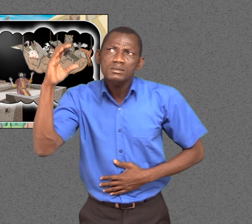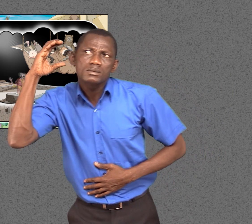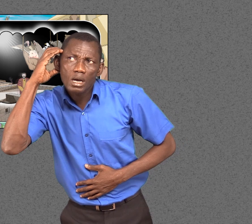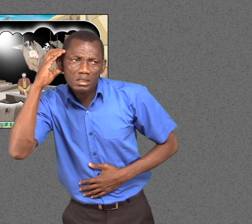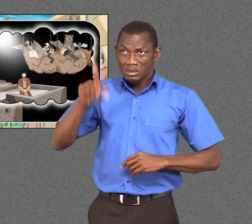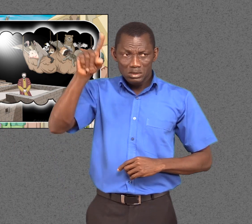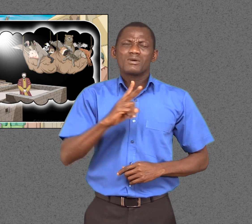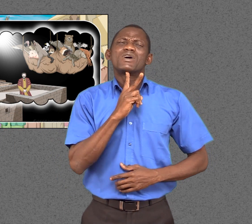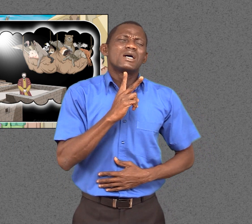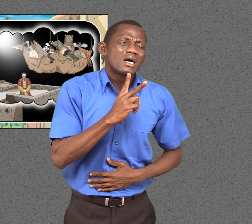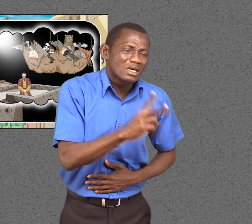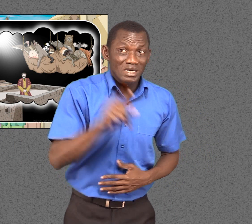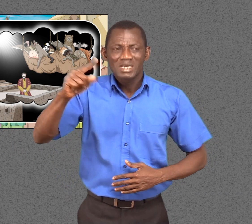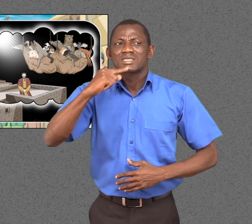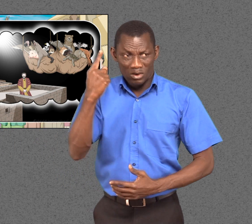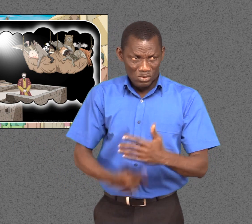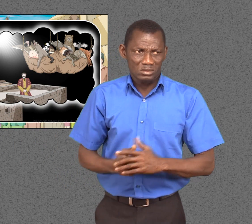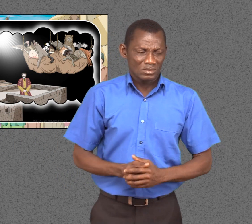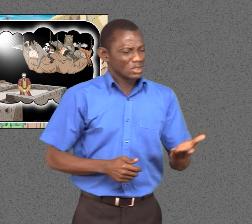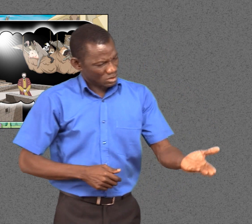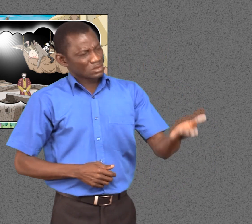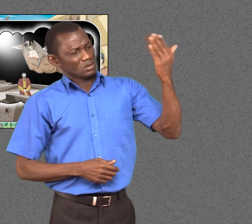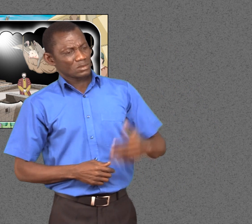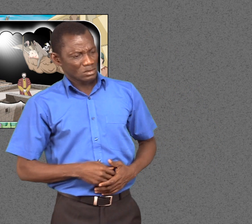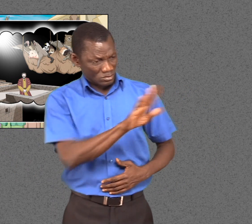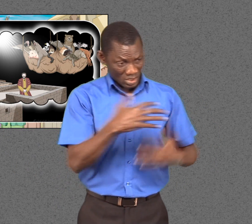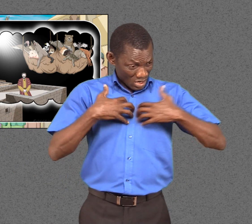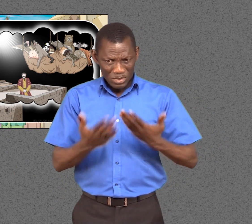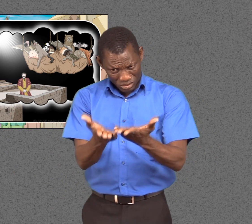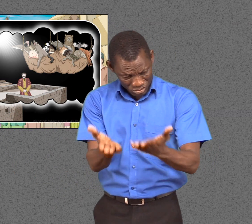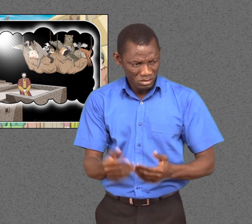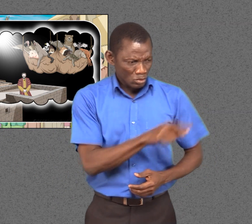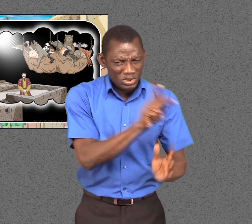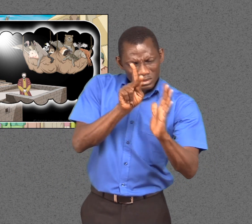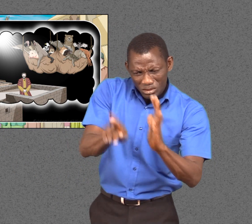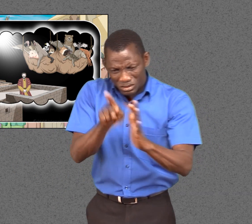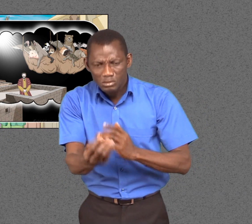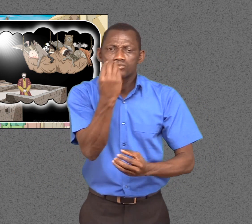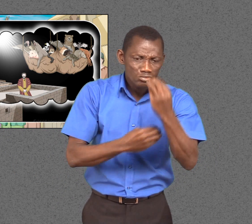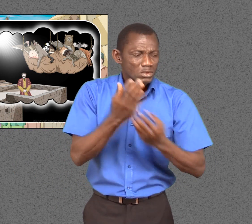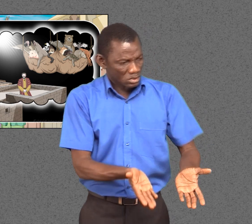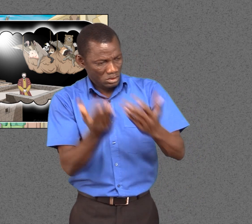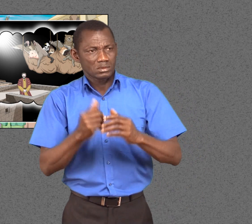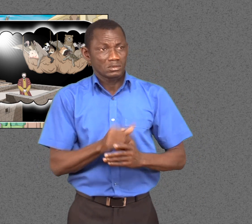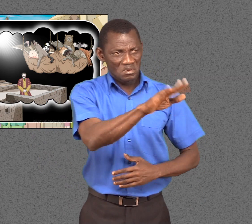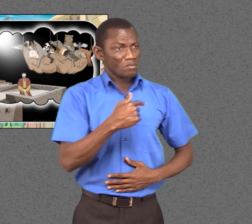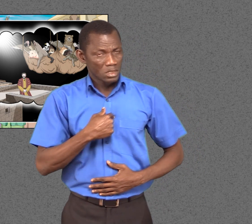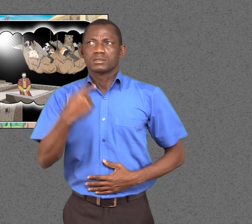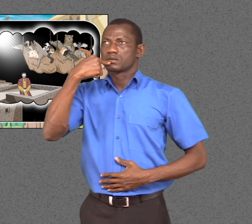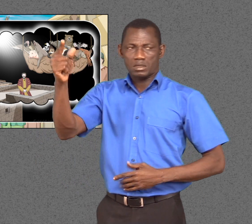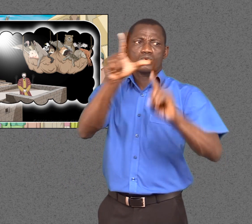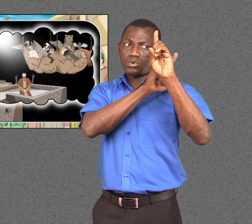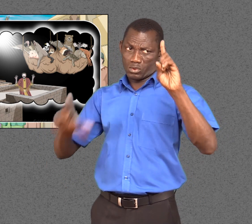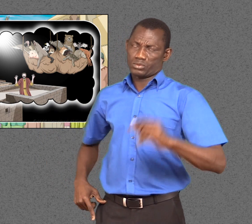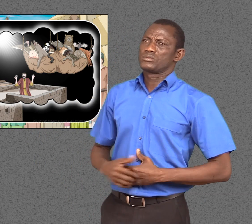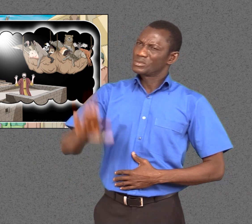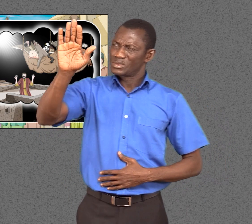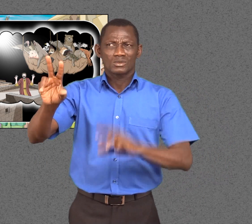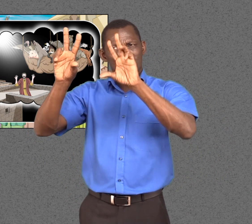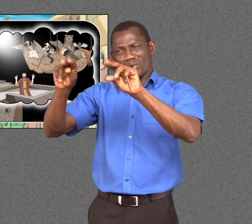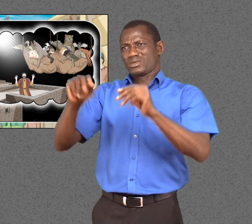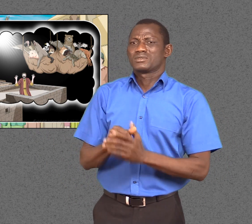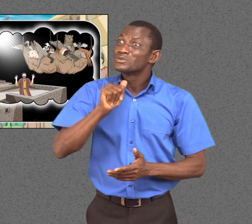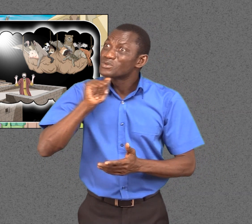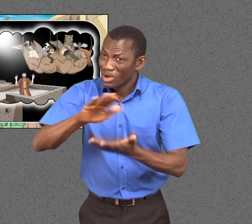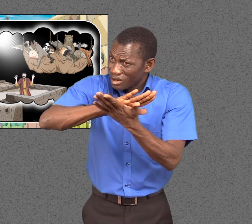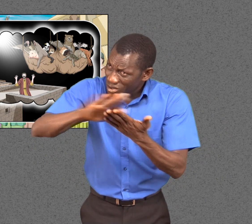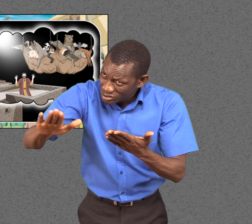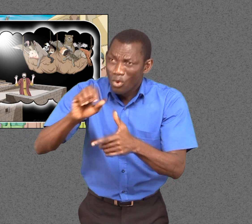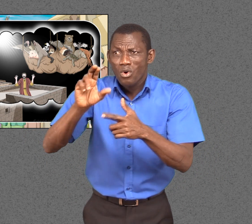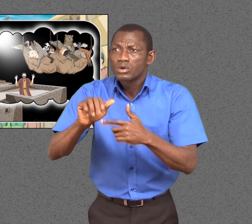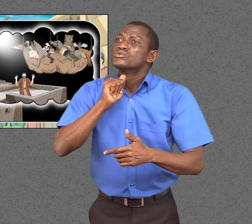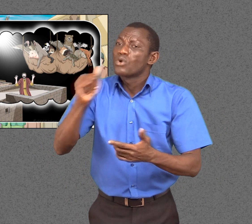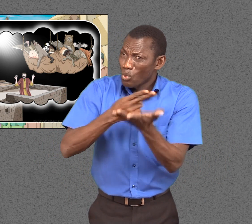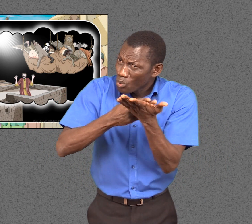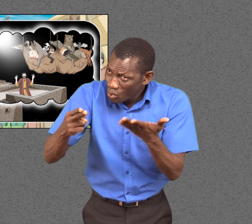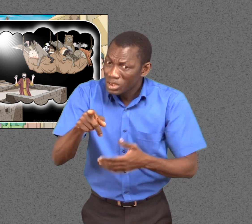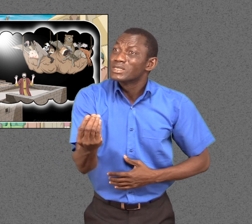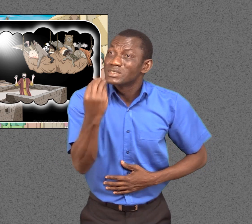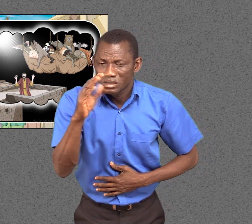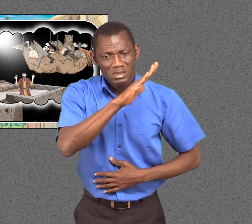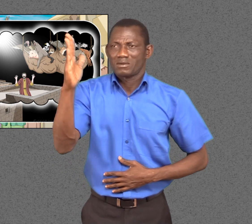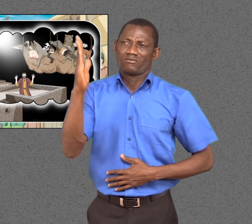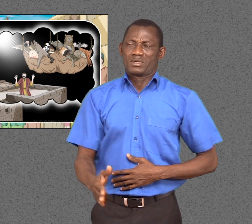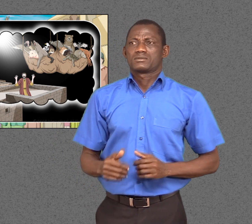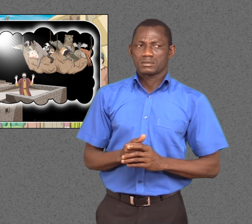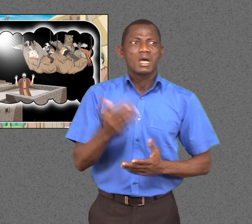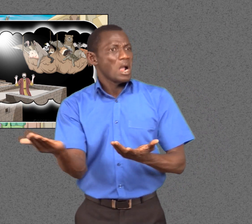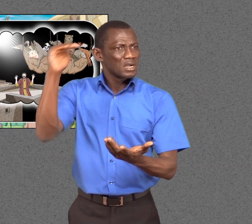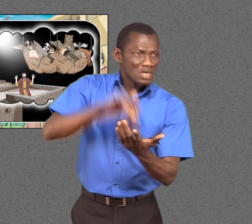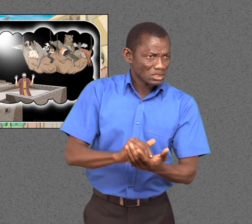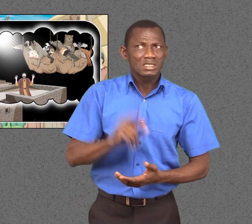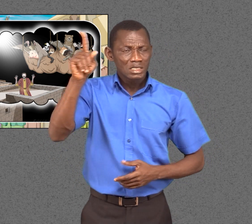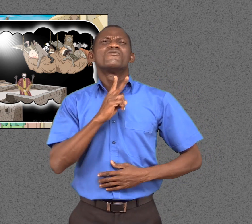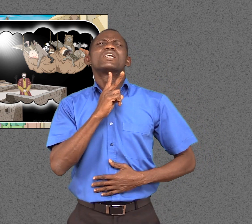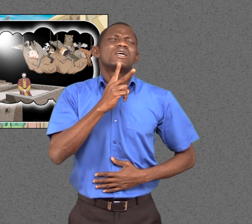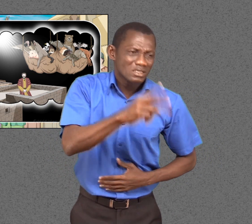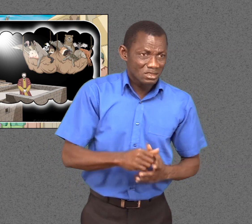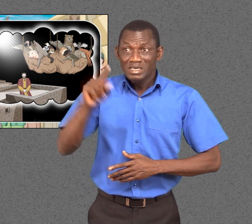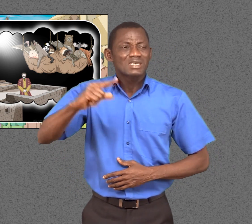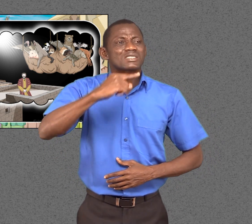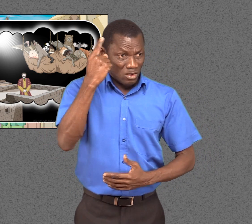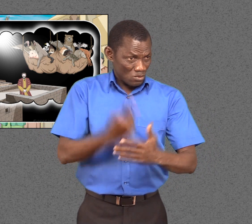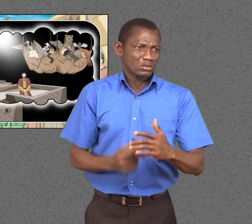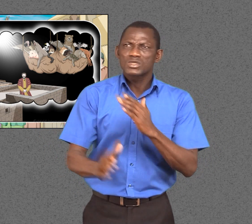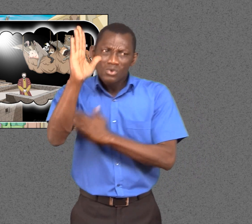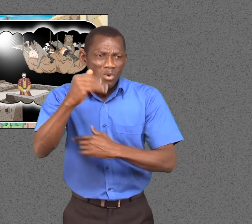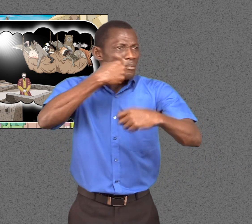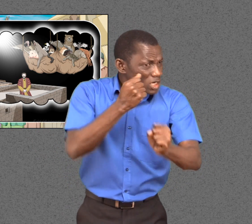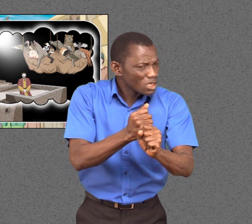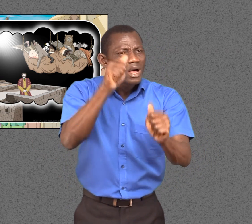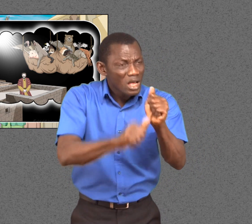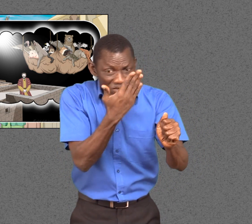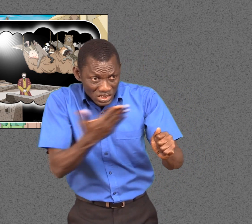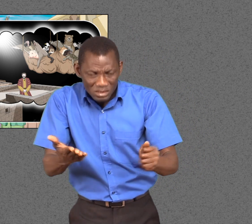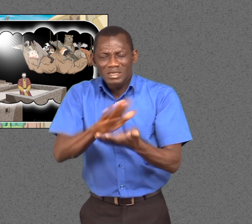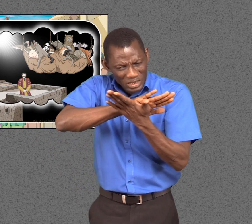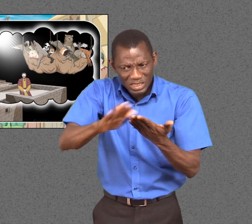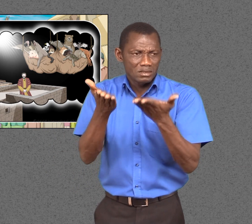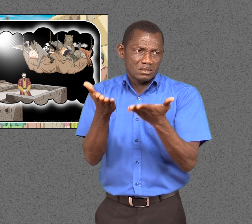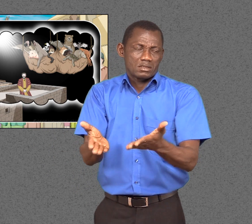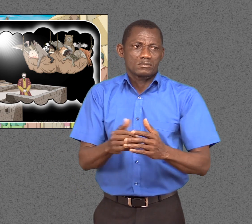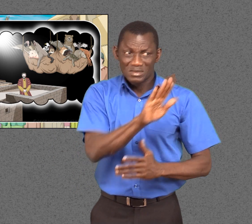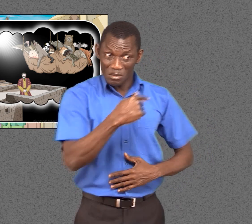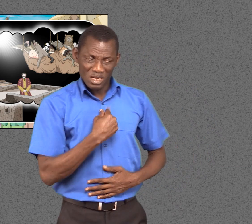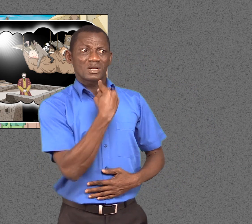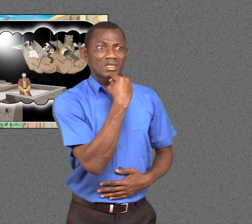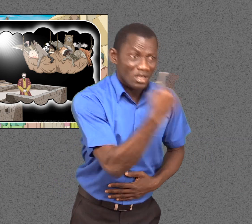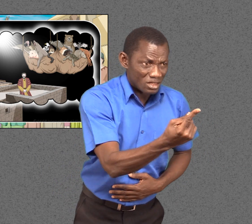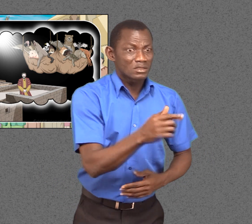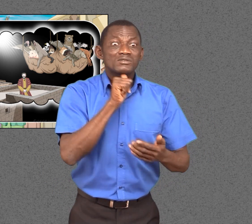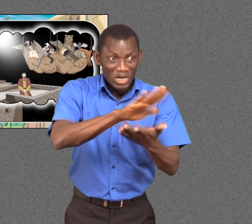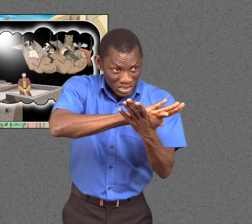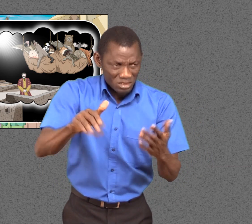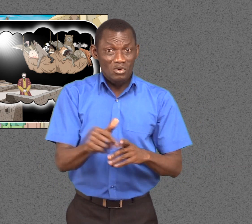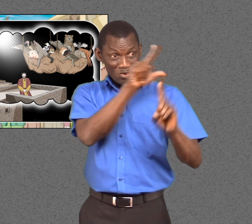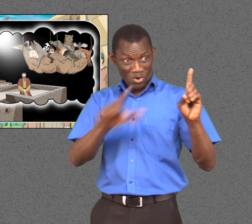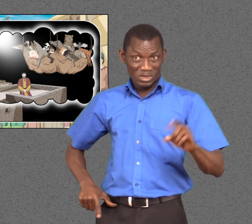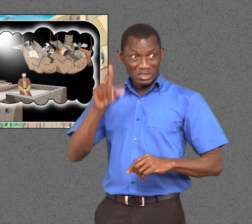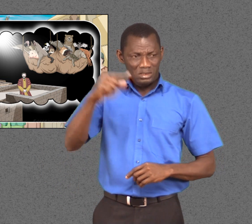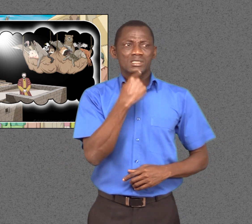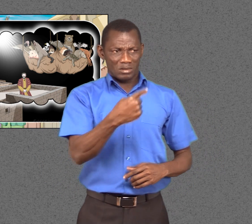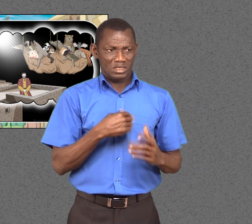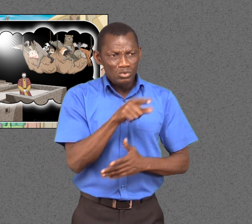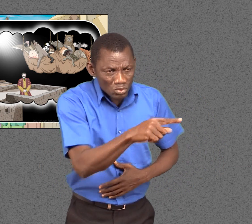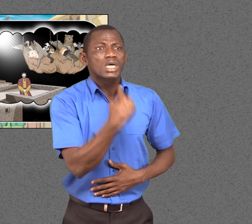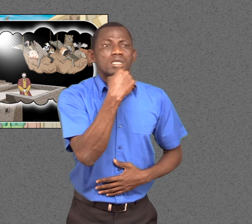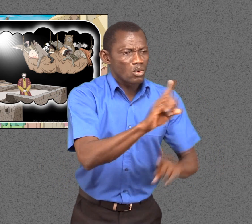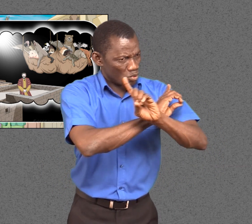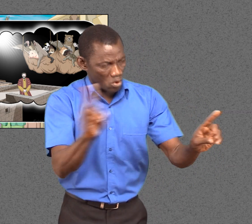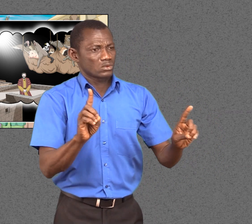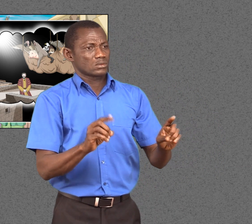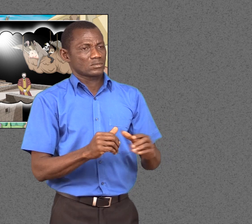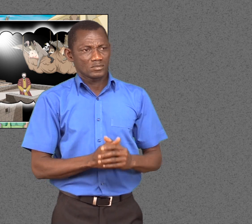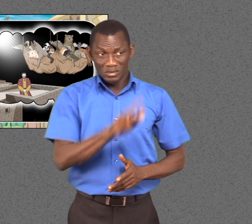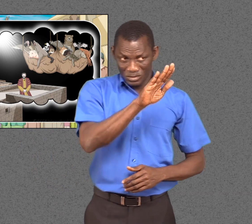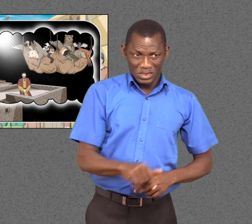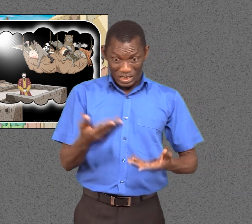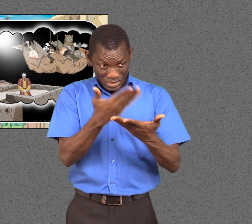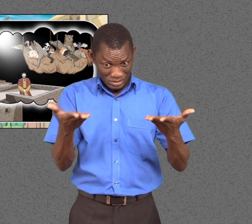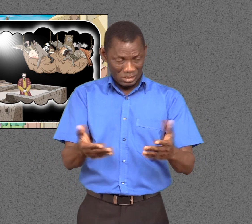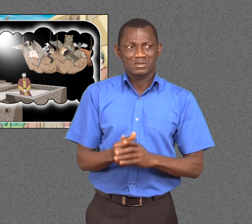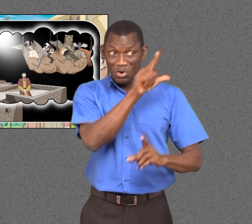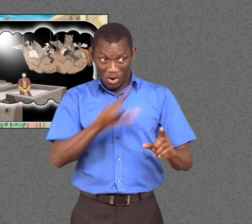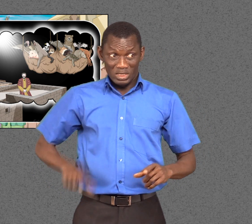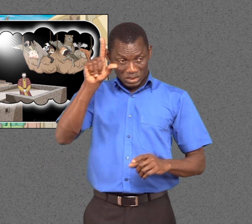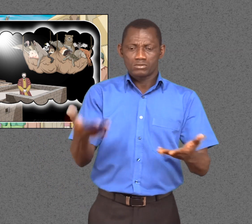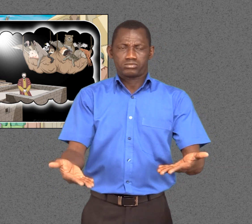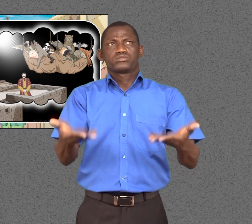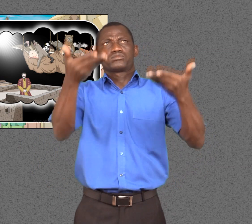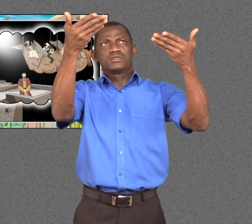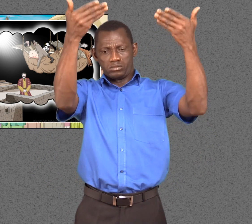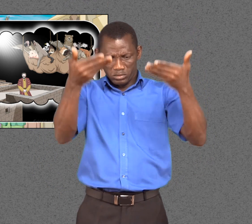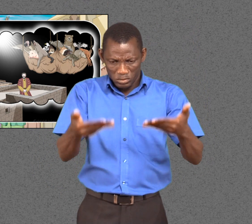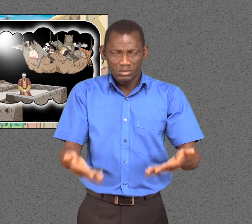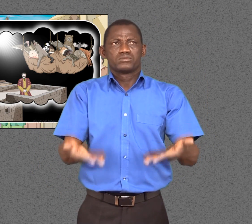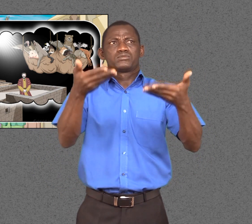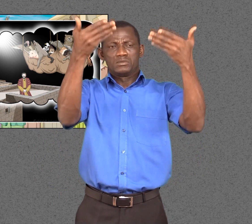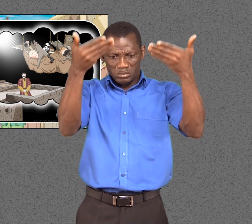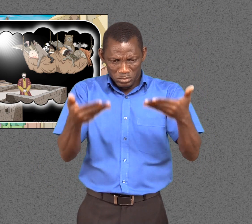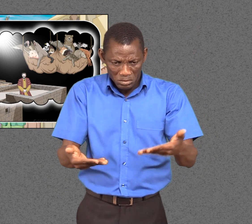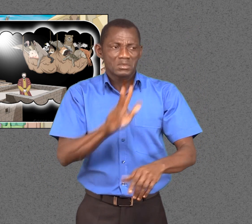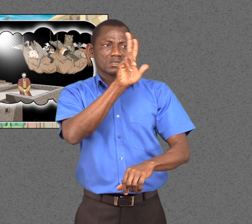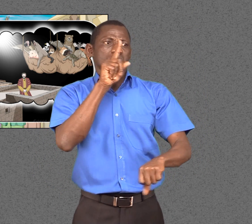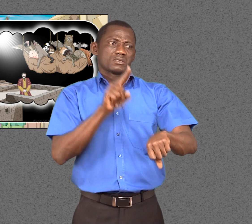‘No, Lord,’ I said, ‘for nothing impure or unclean has ever entered my mouth.’ But the voice spoke from heaven a second time, ‘Do not call anything impure that God has made clean.’